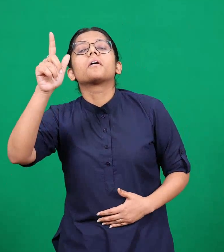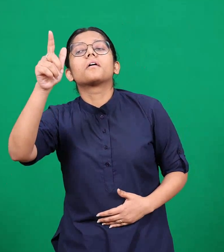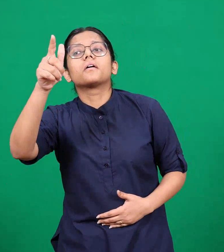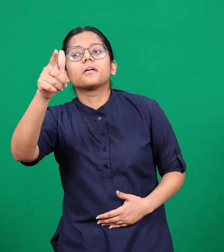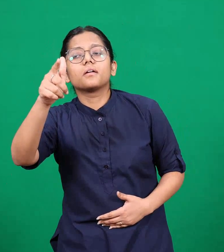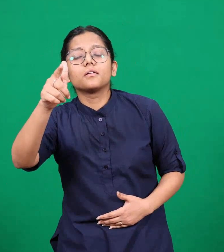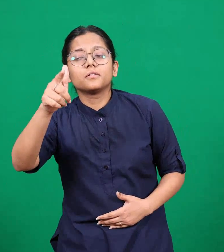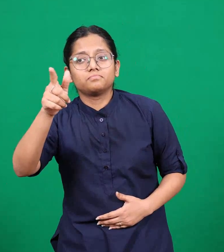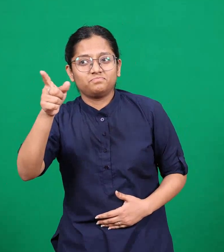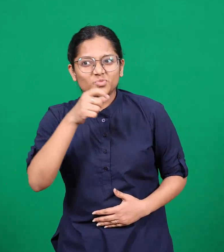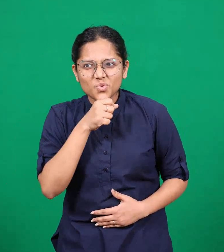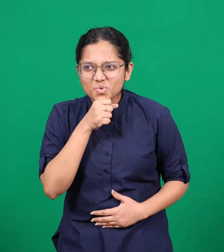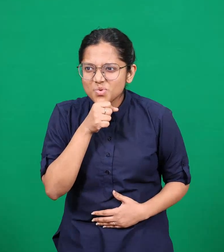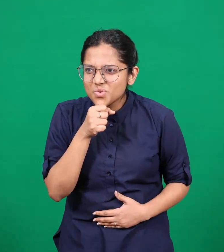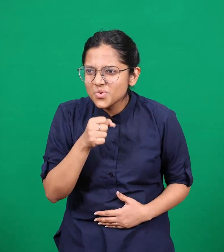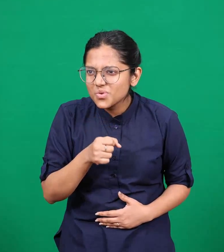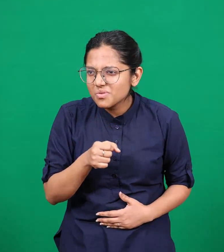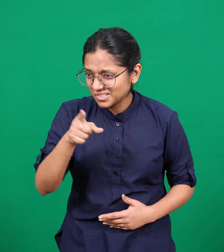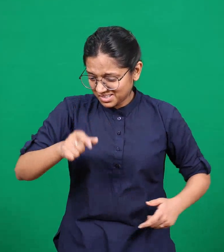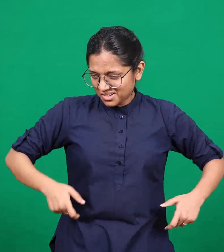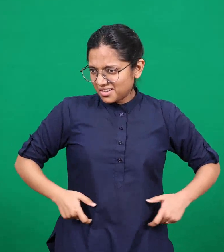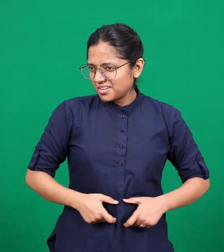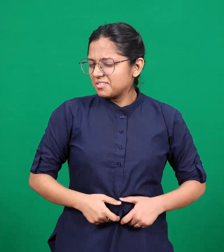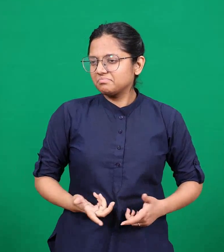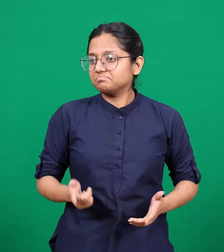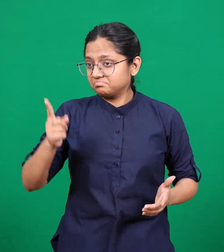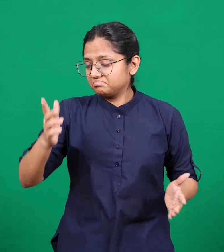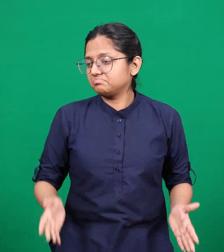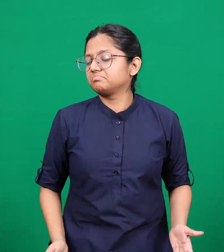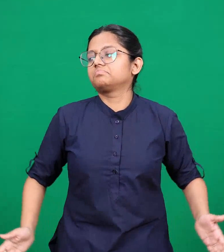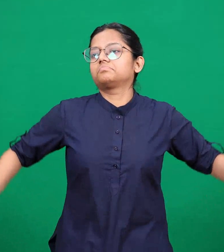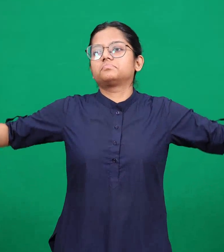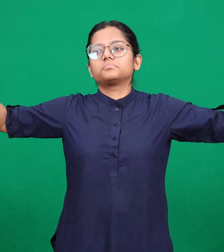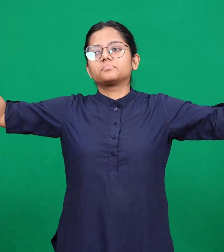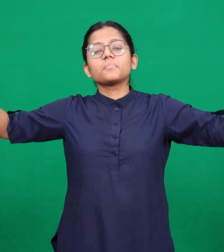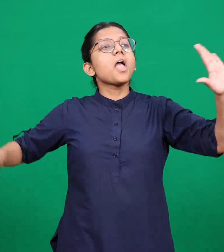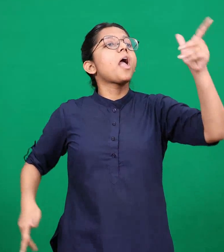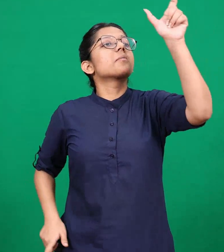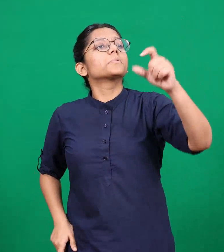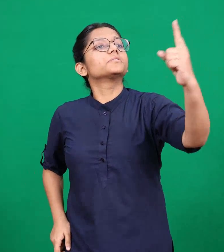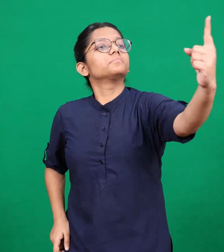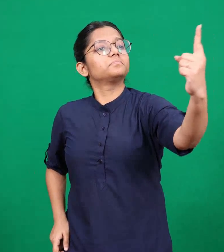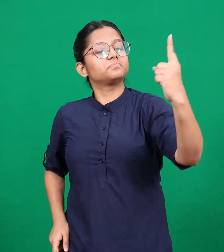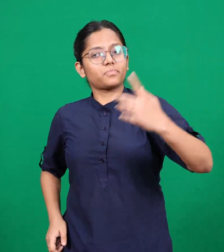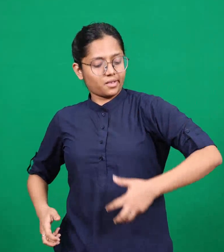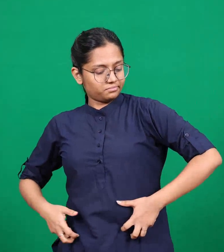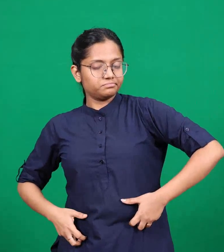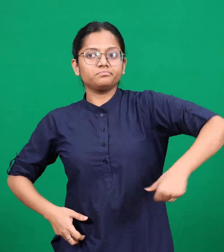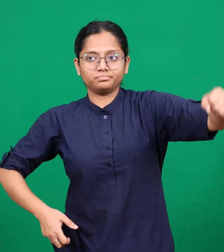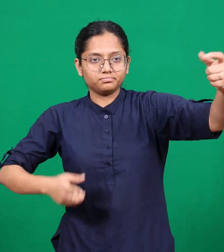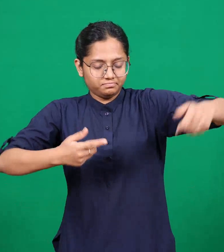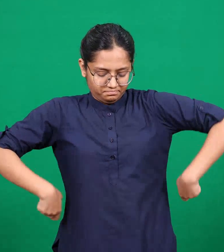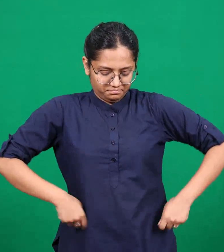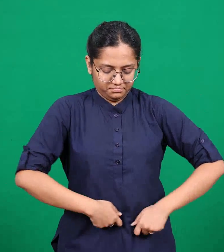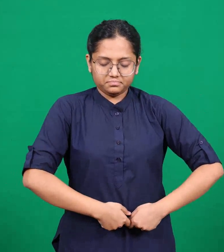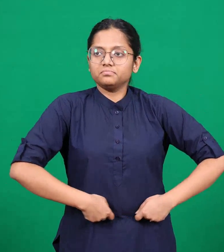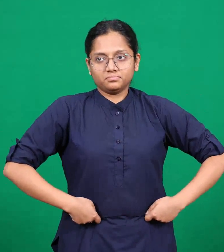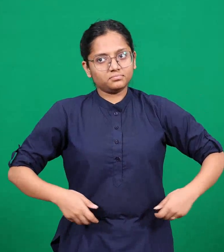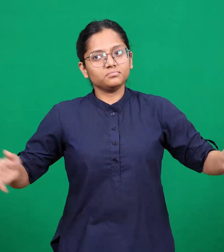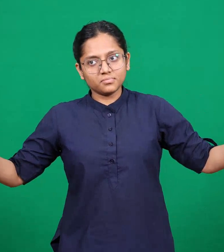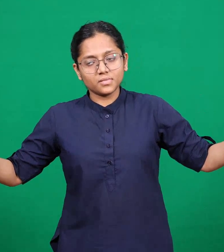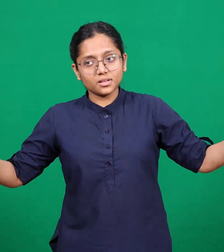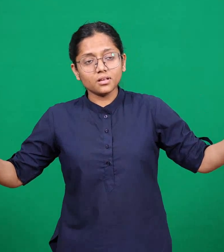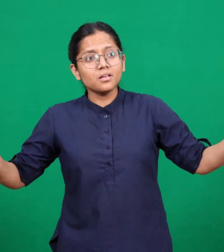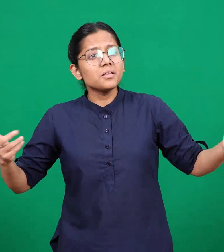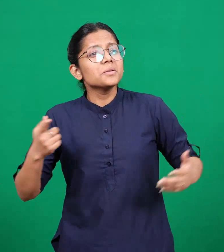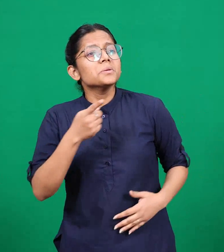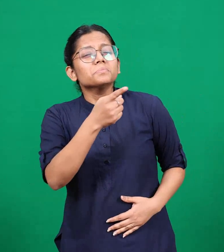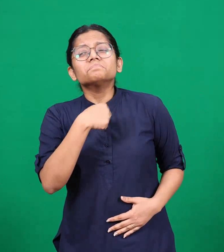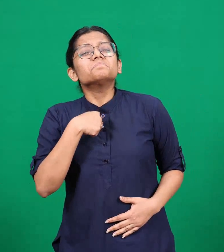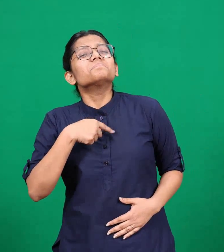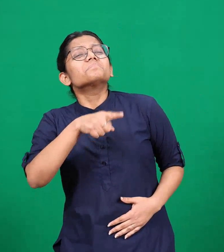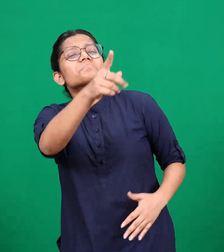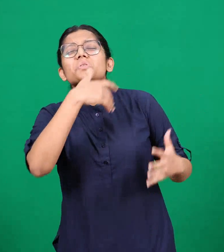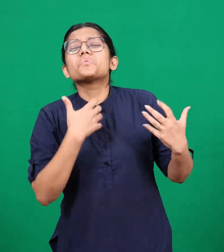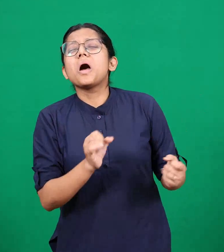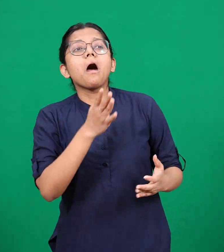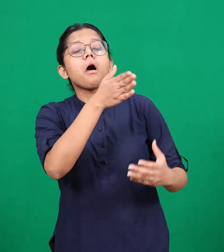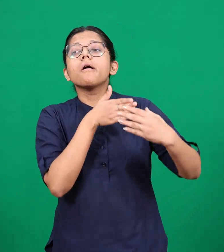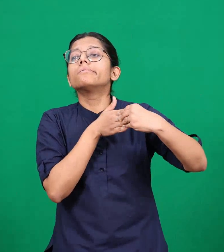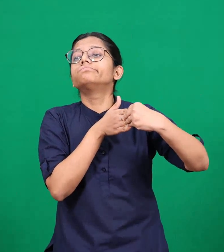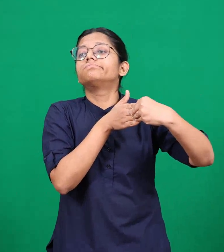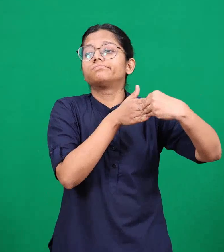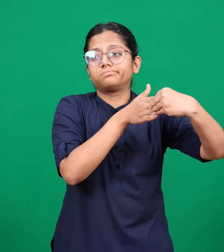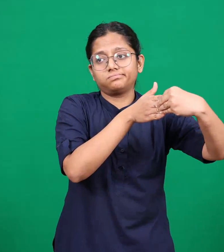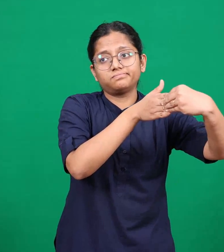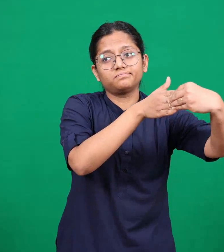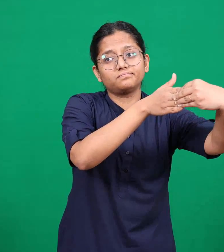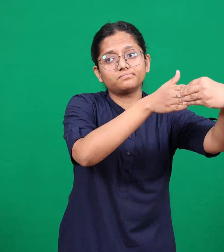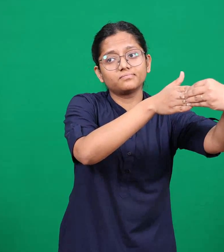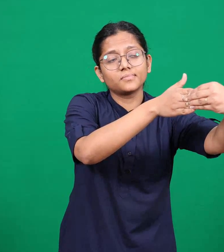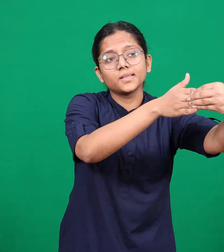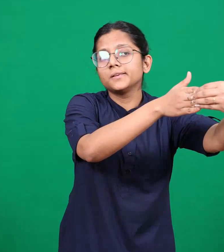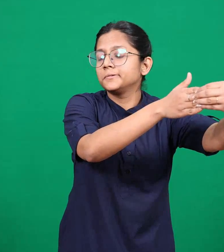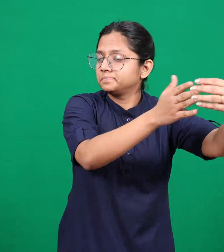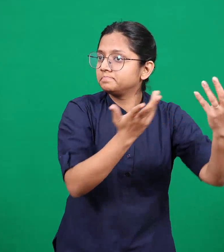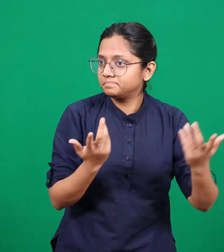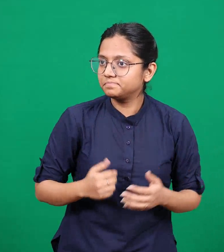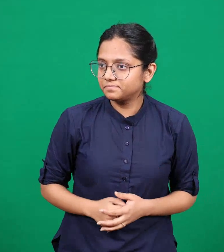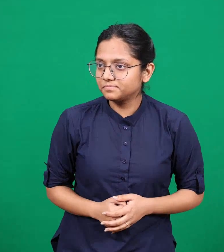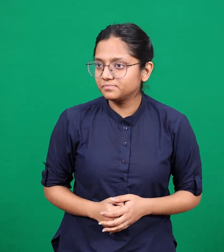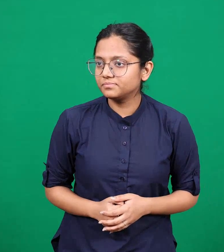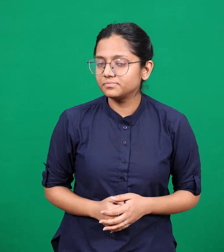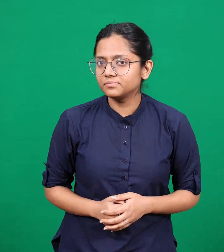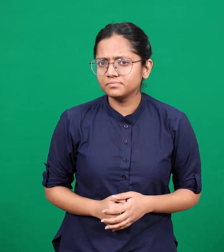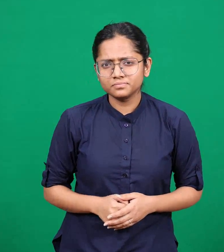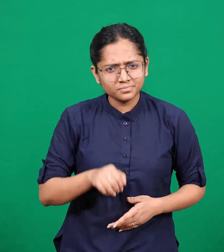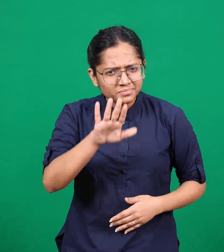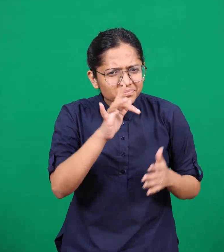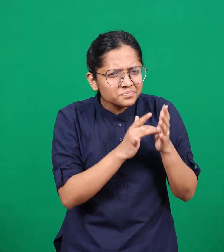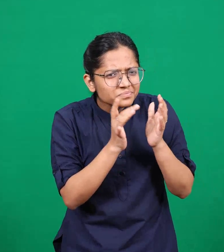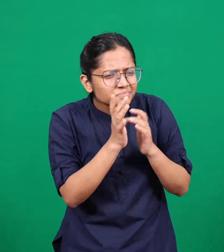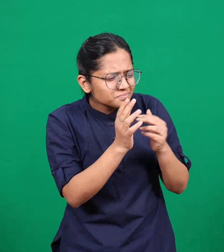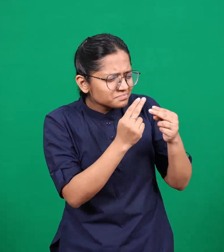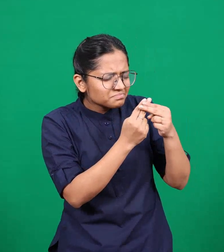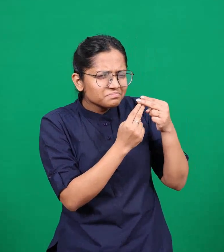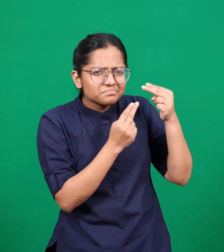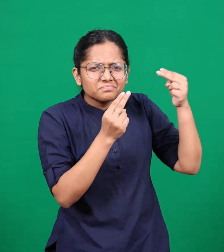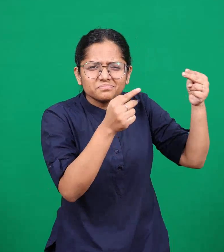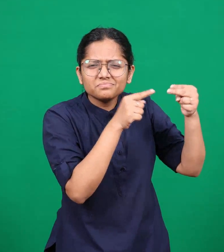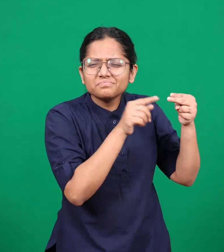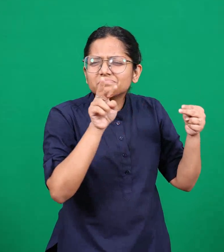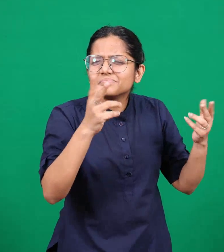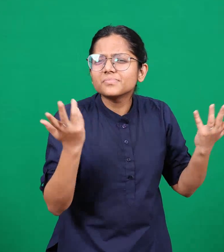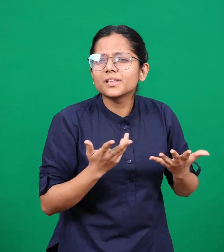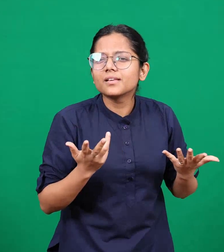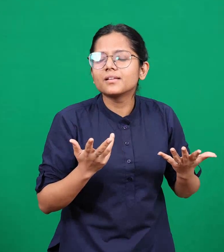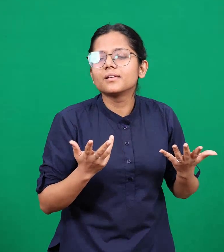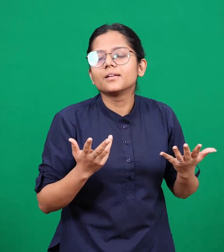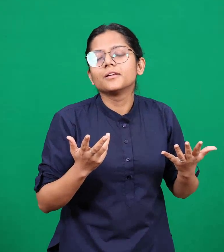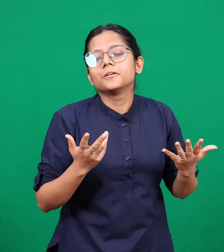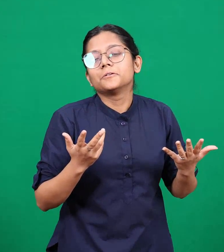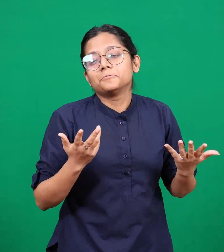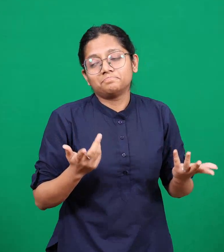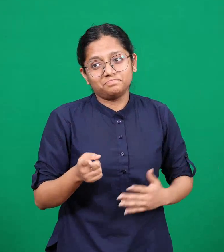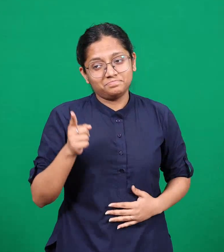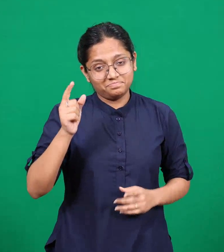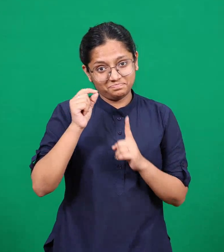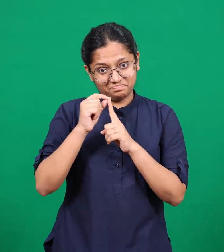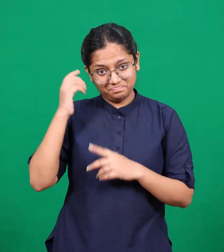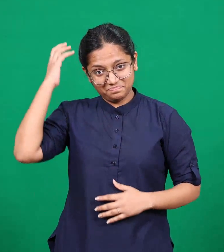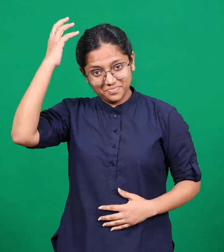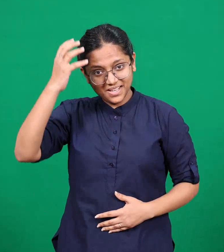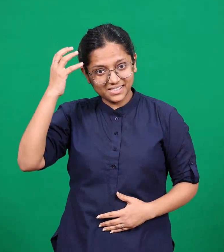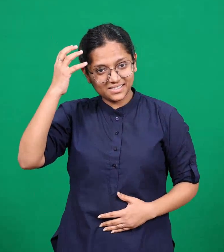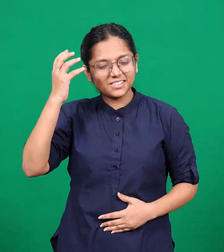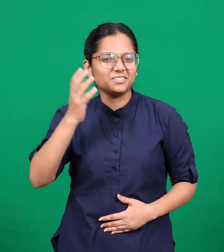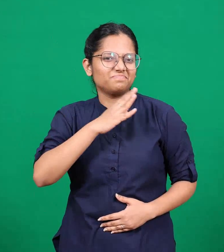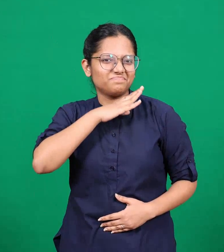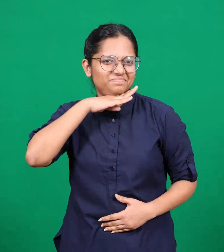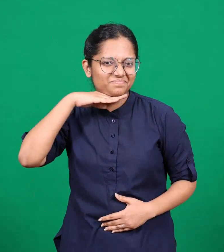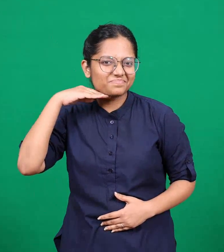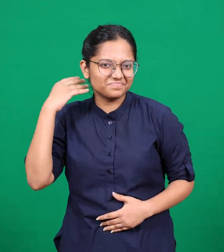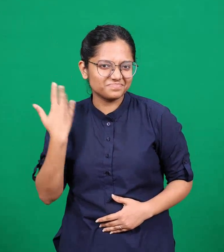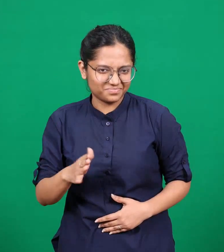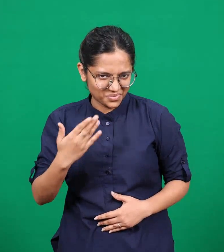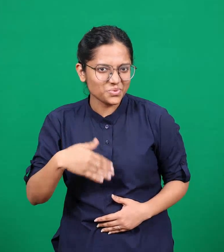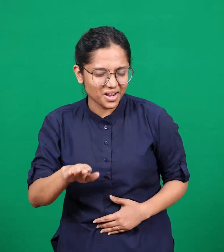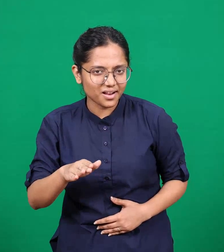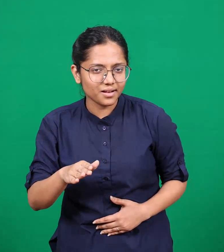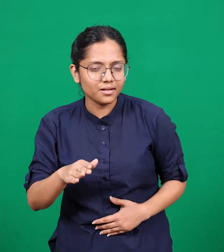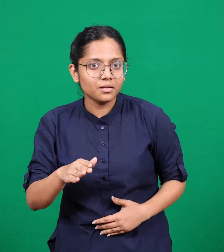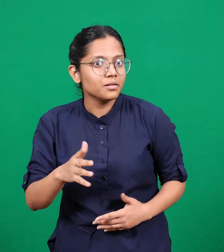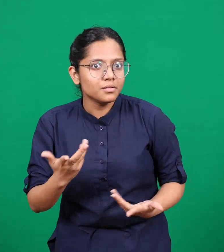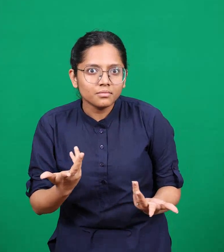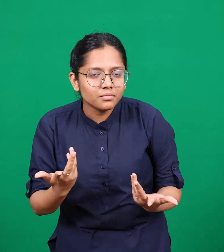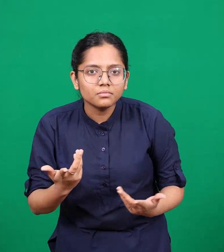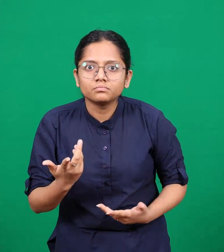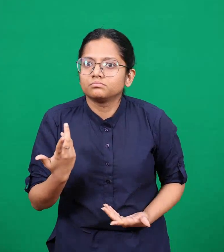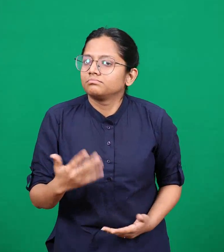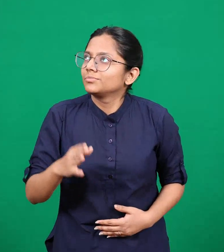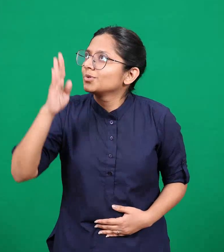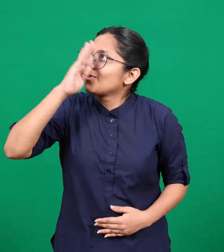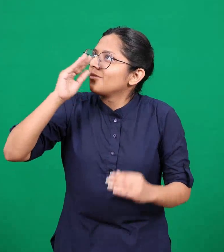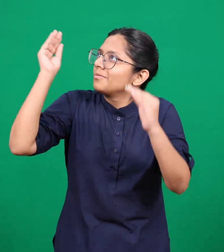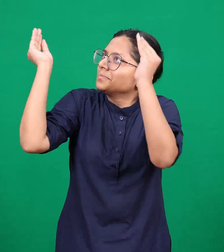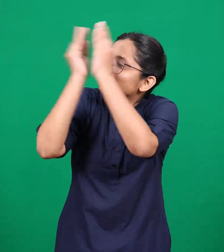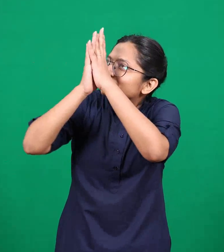but when you are old, you will stretch out your hands, and someone else will dress you and lead you where you do not want to go."